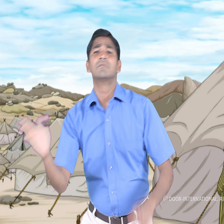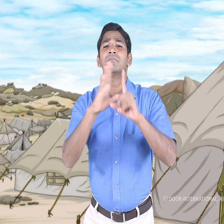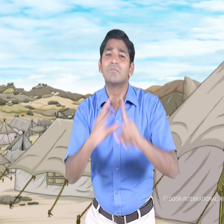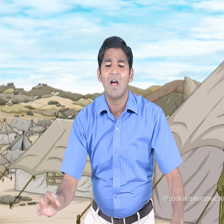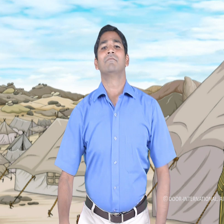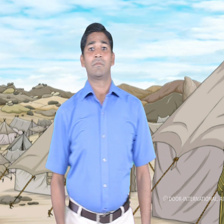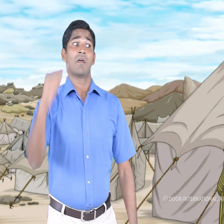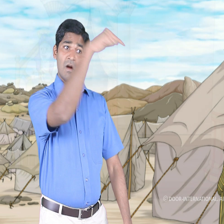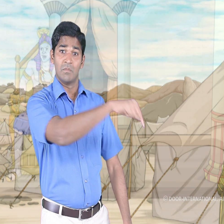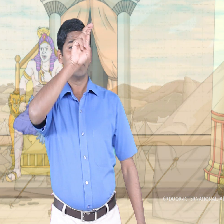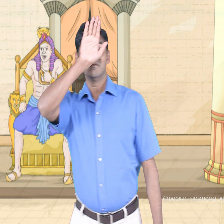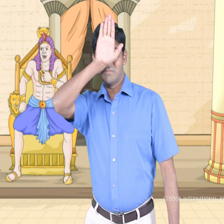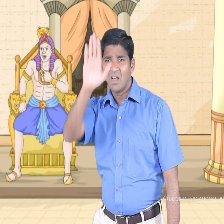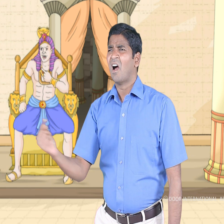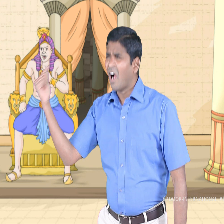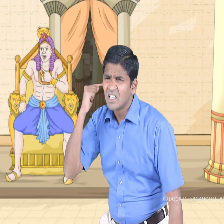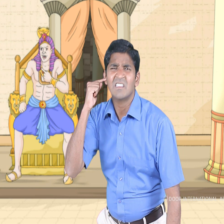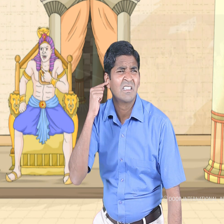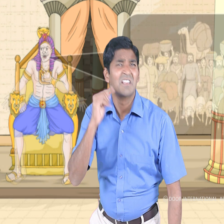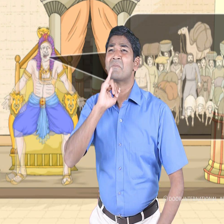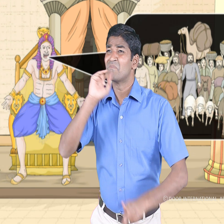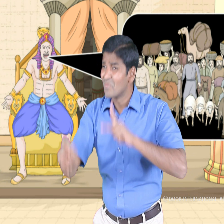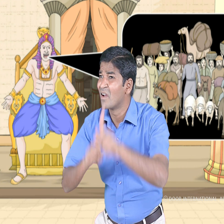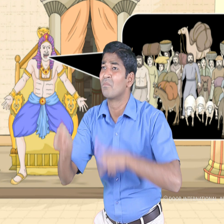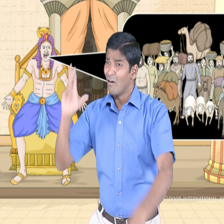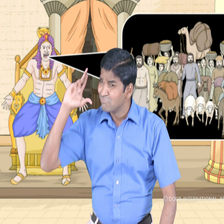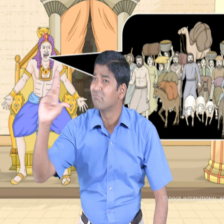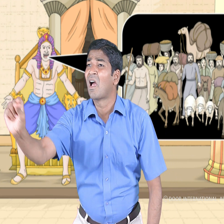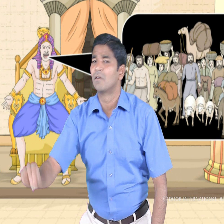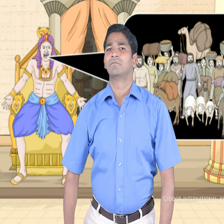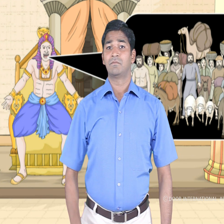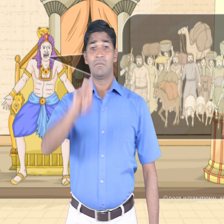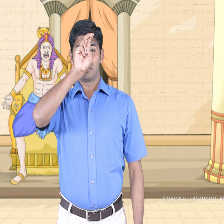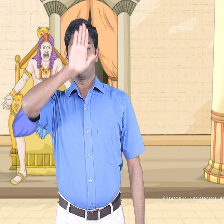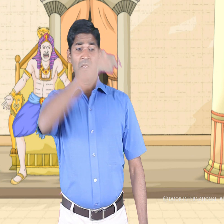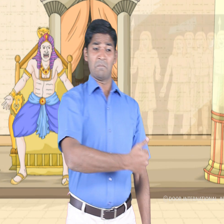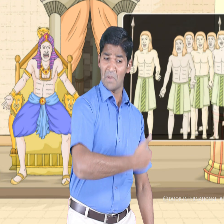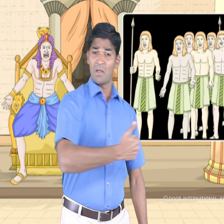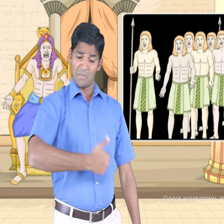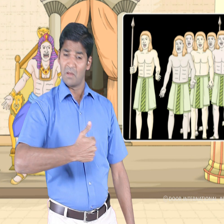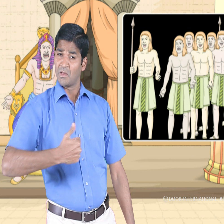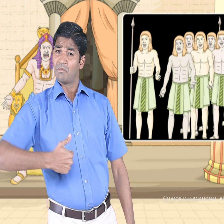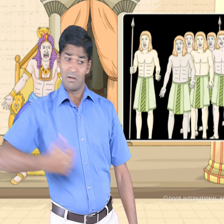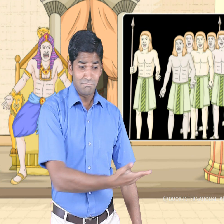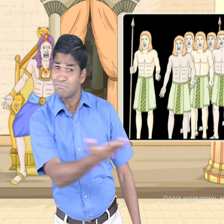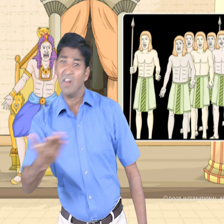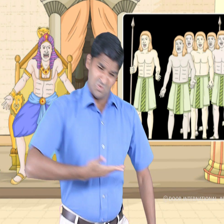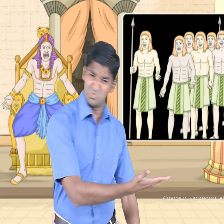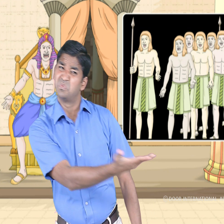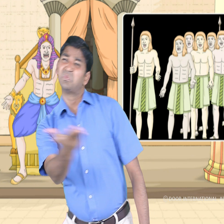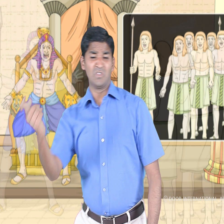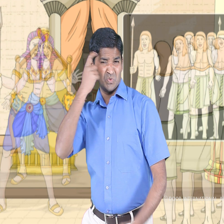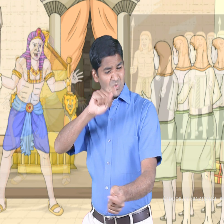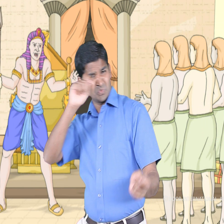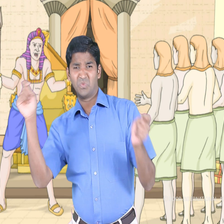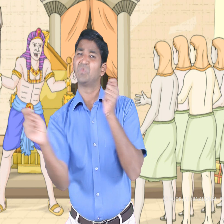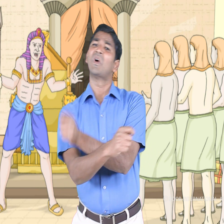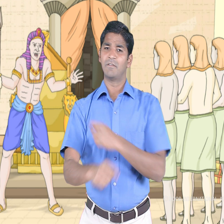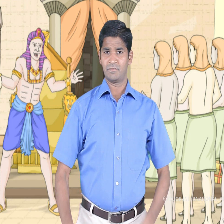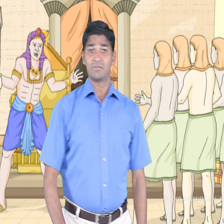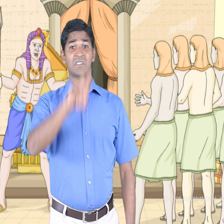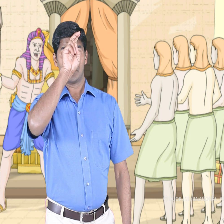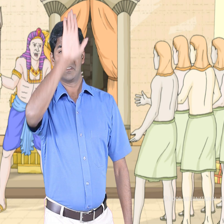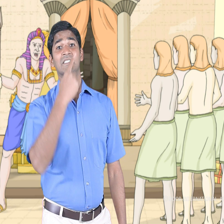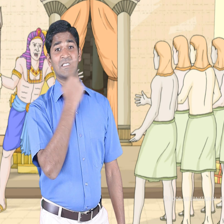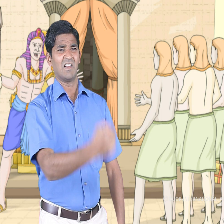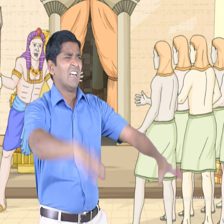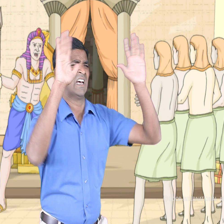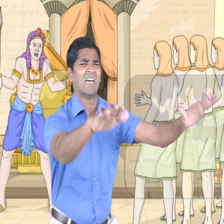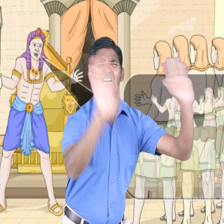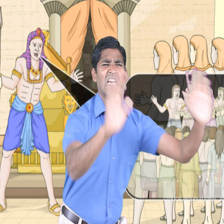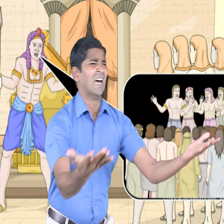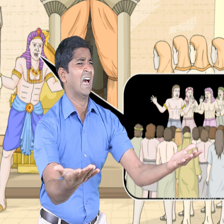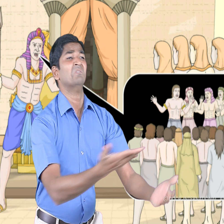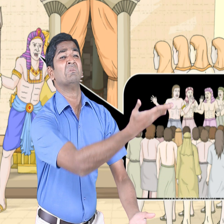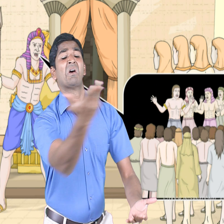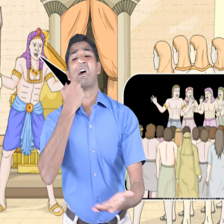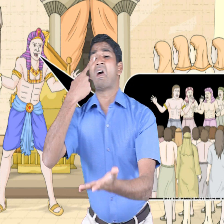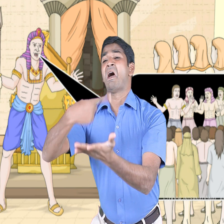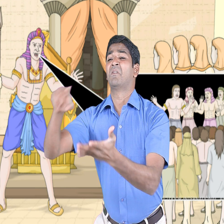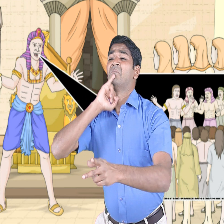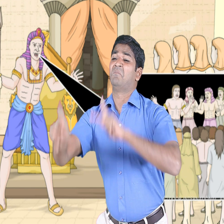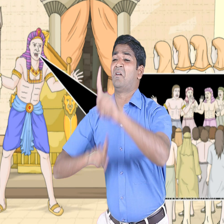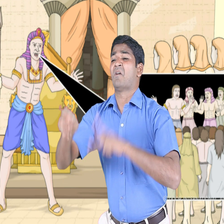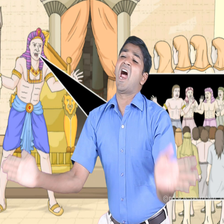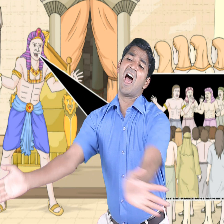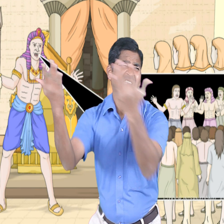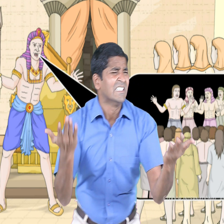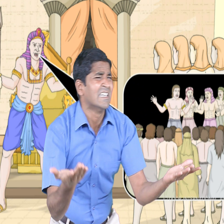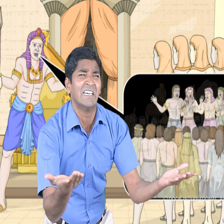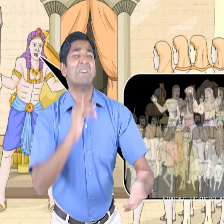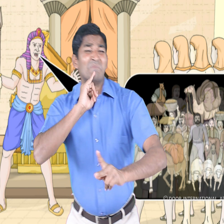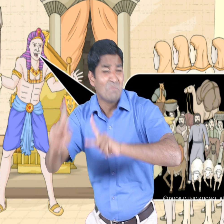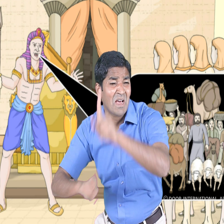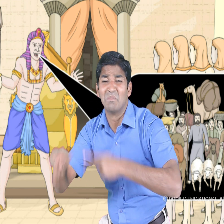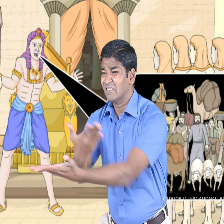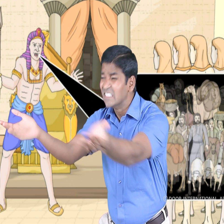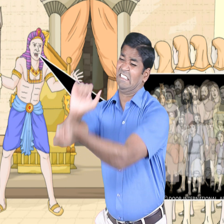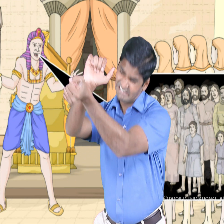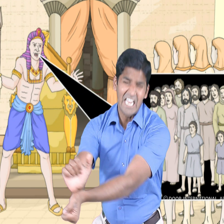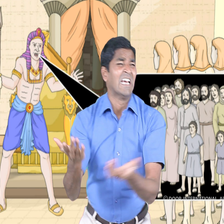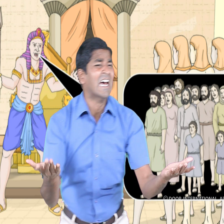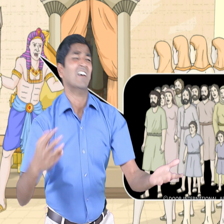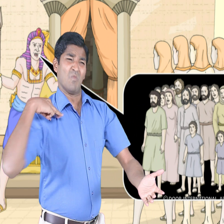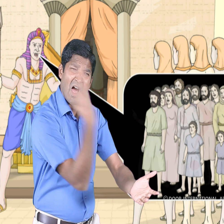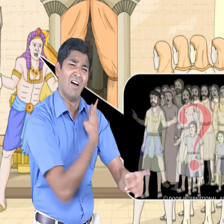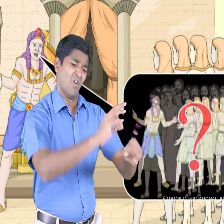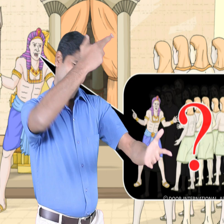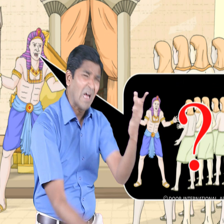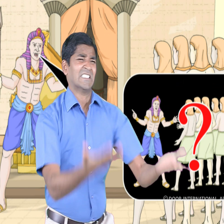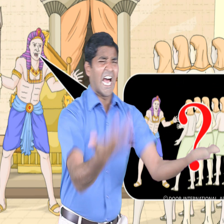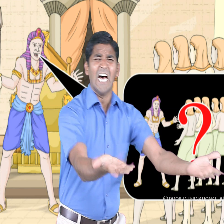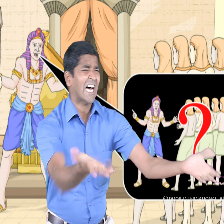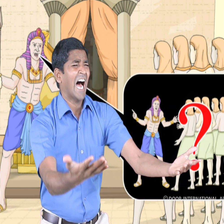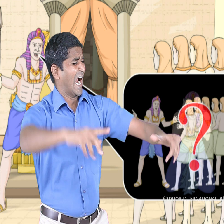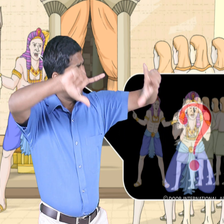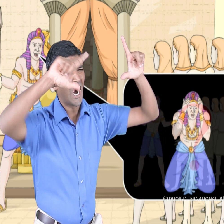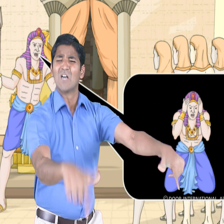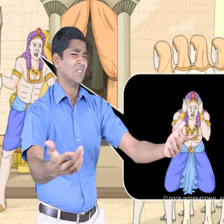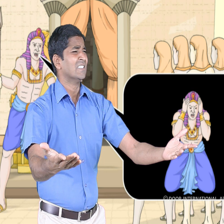When the king of Egypt was told that the people had fled, Pharaoh and his officials changed their minds about them and said, “What have we done?